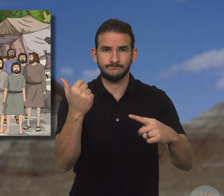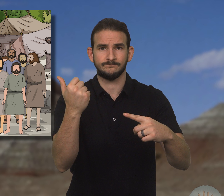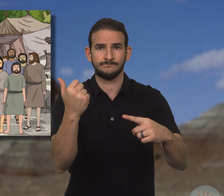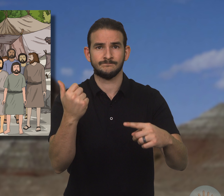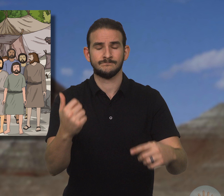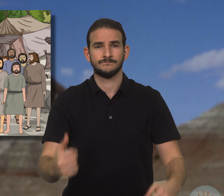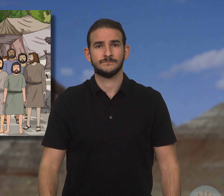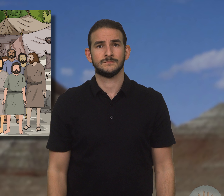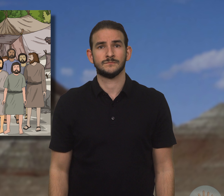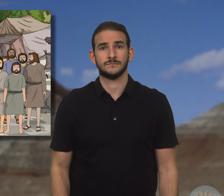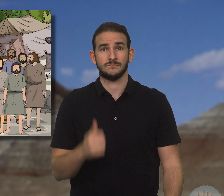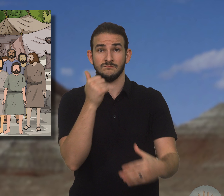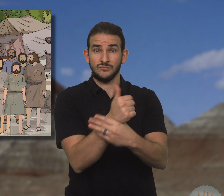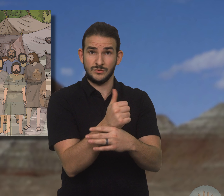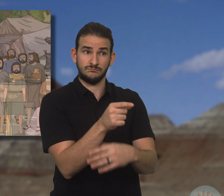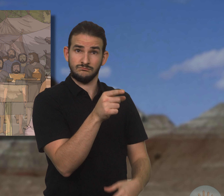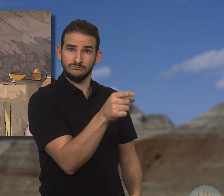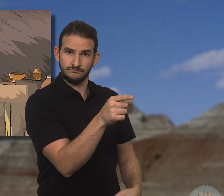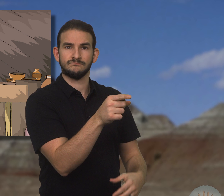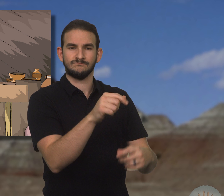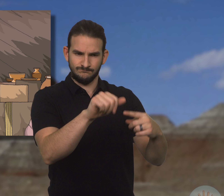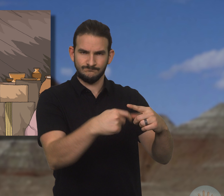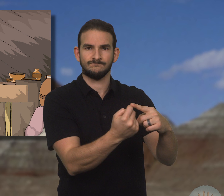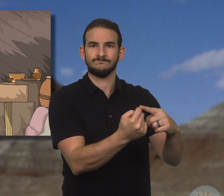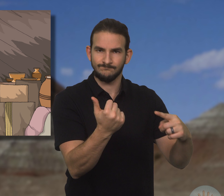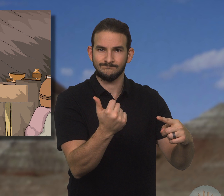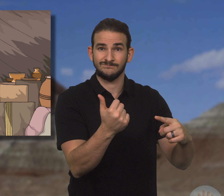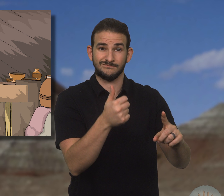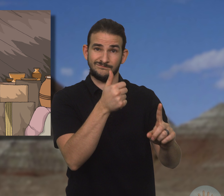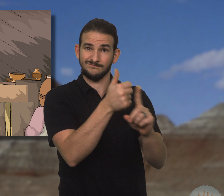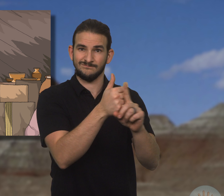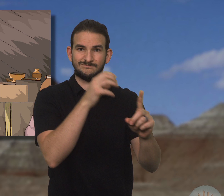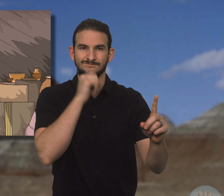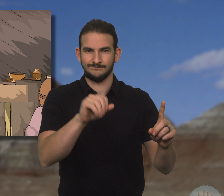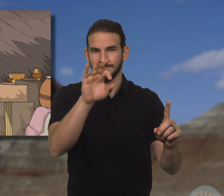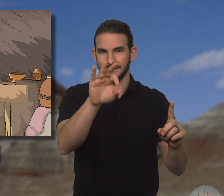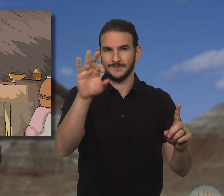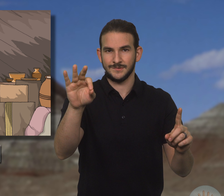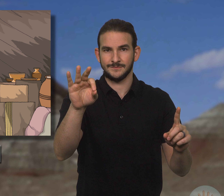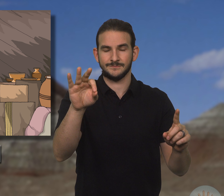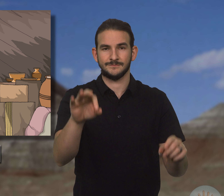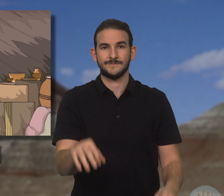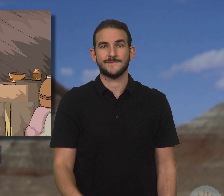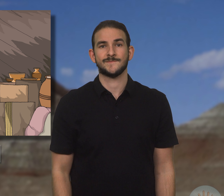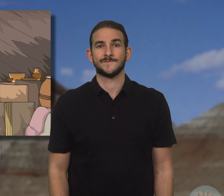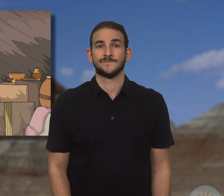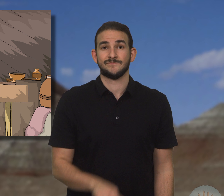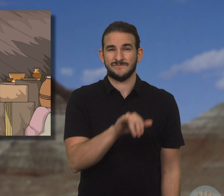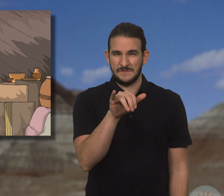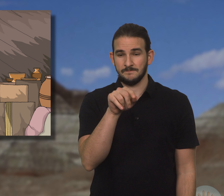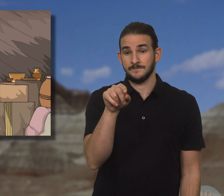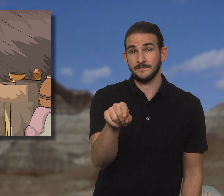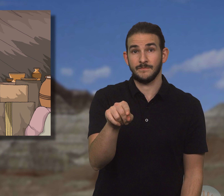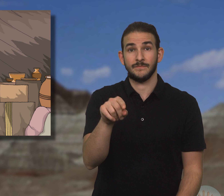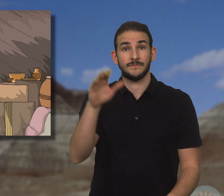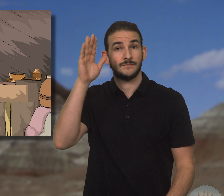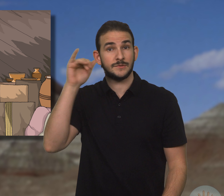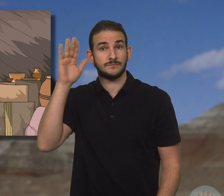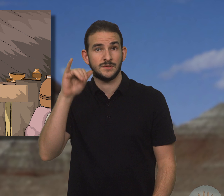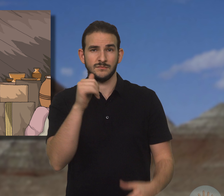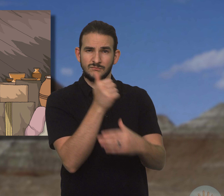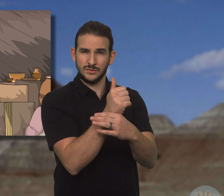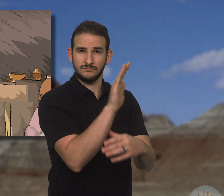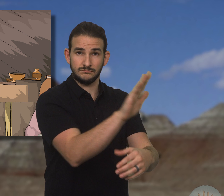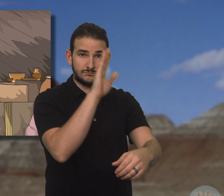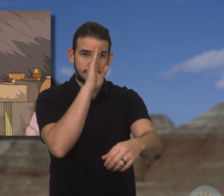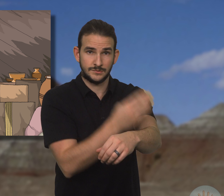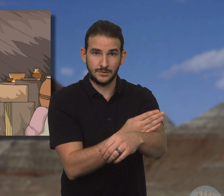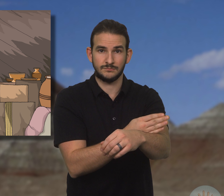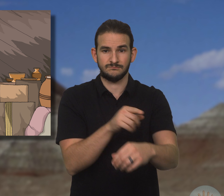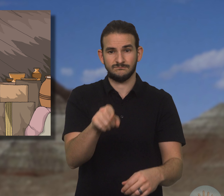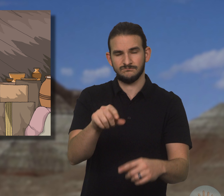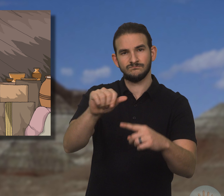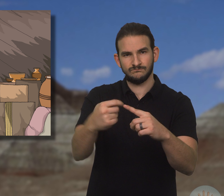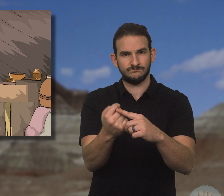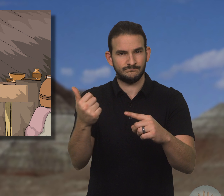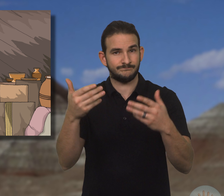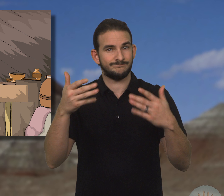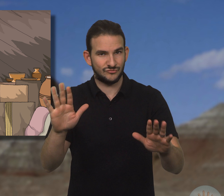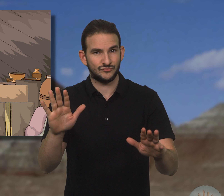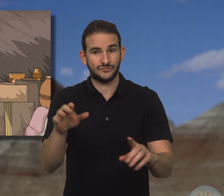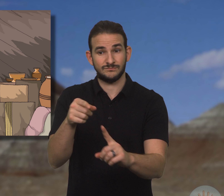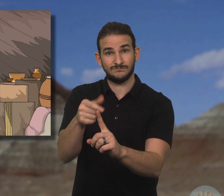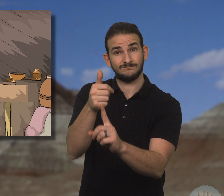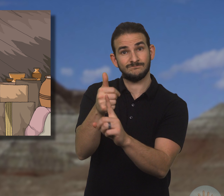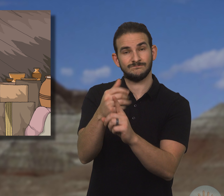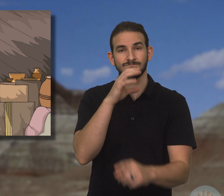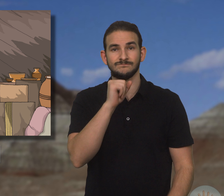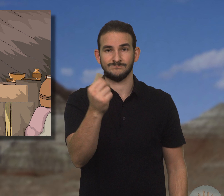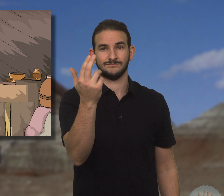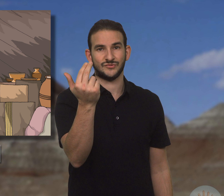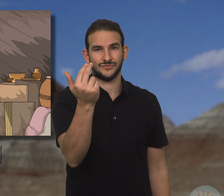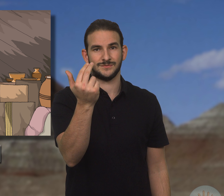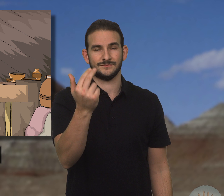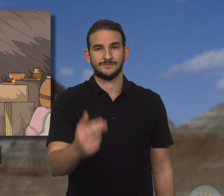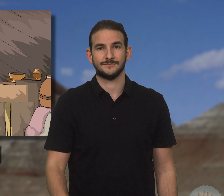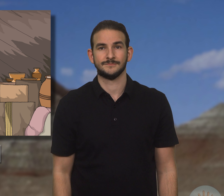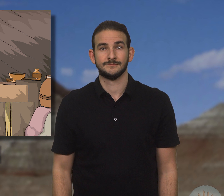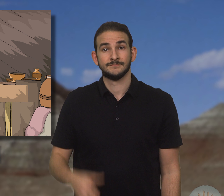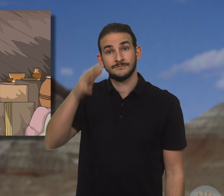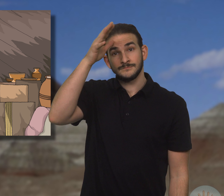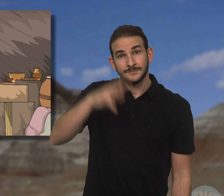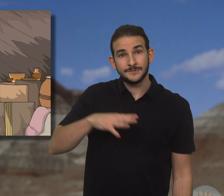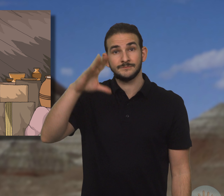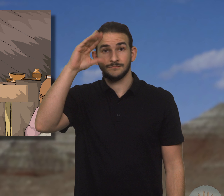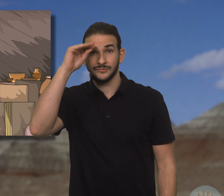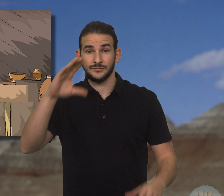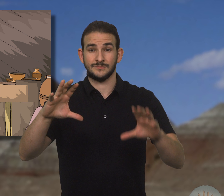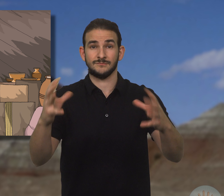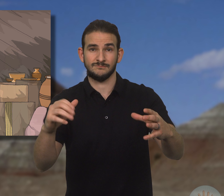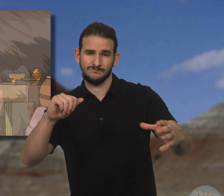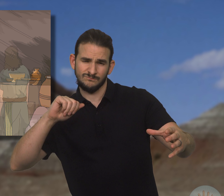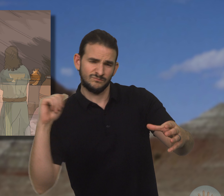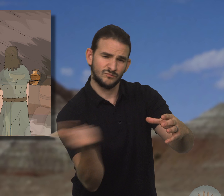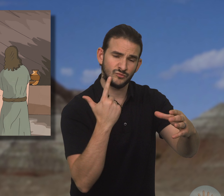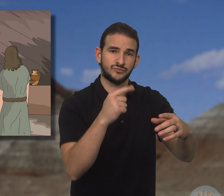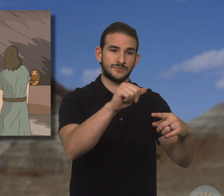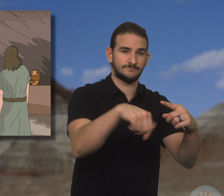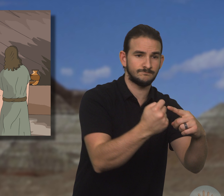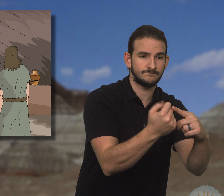So Abraham was ninety-nine years old when he was circumcised, and his son Ishmael was thirteen; Abraham and his son Ishmael were circumcised on the same day.